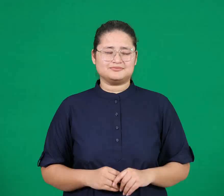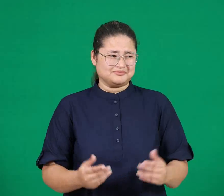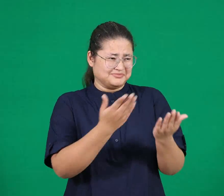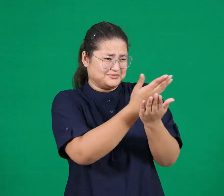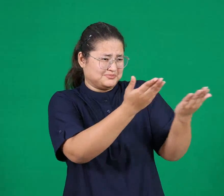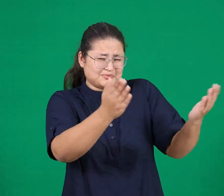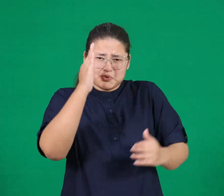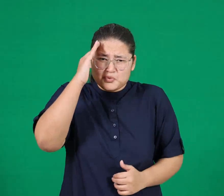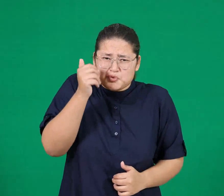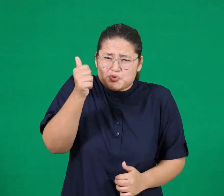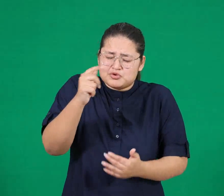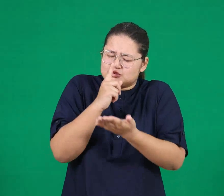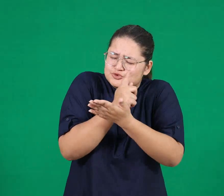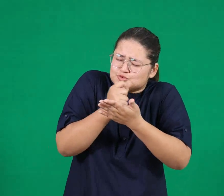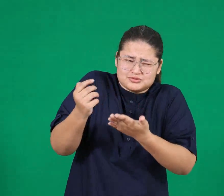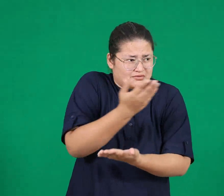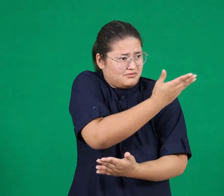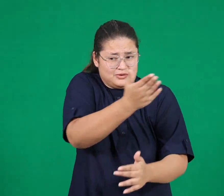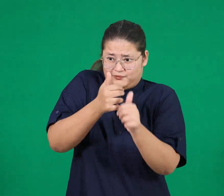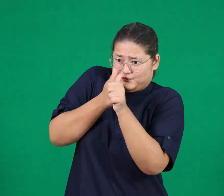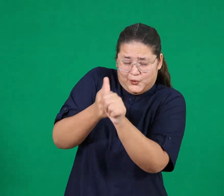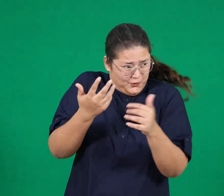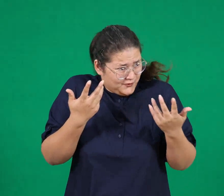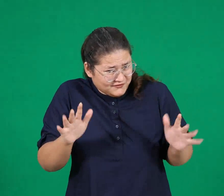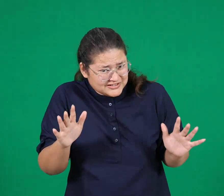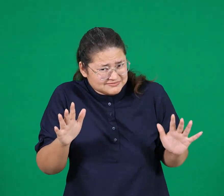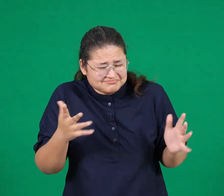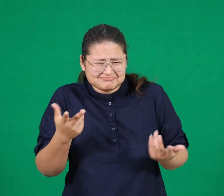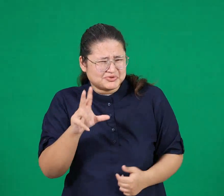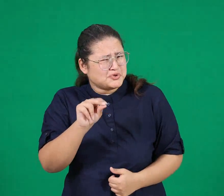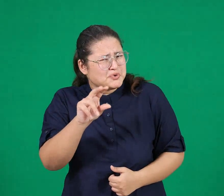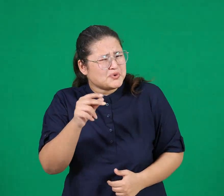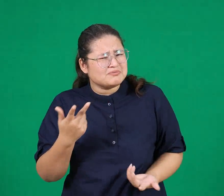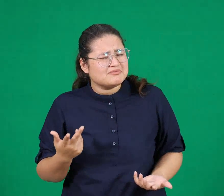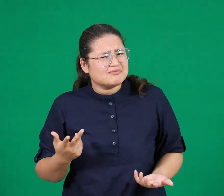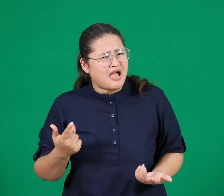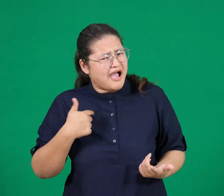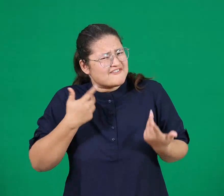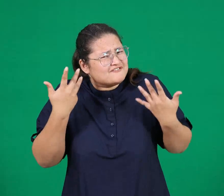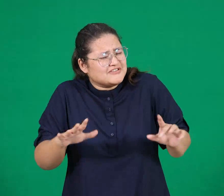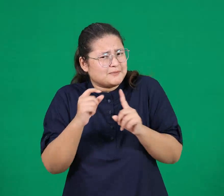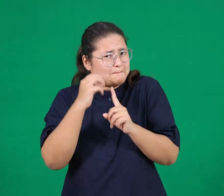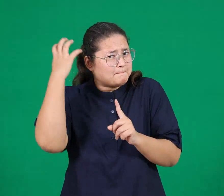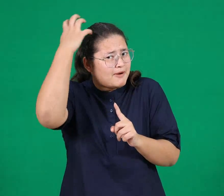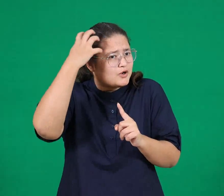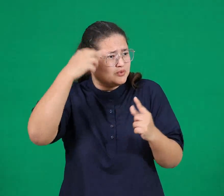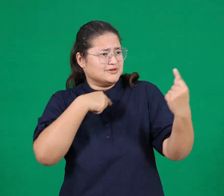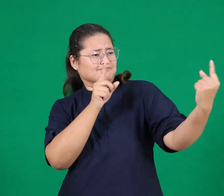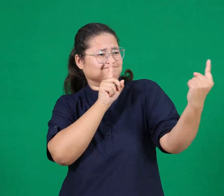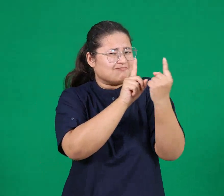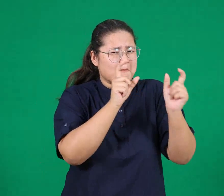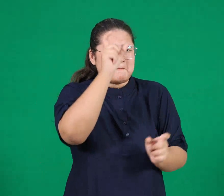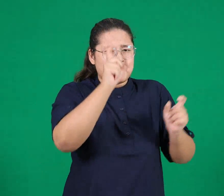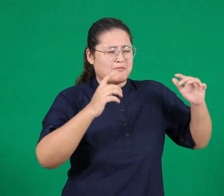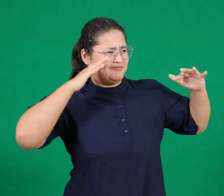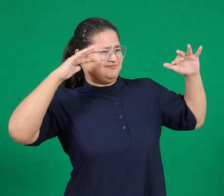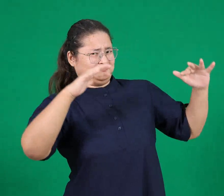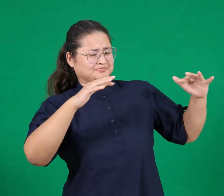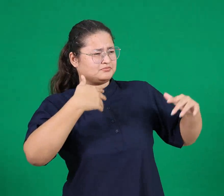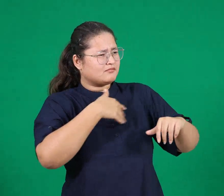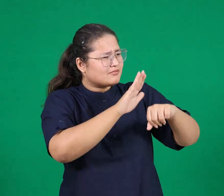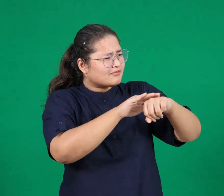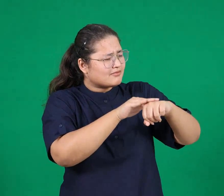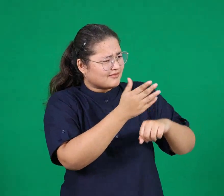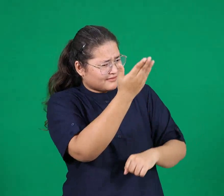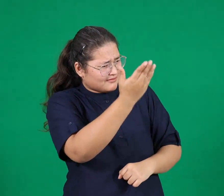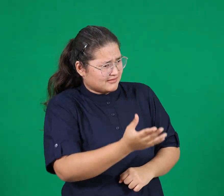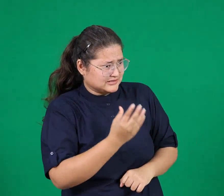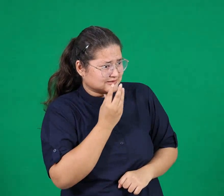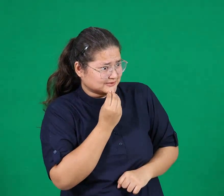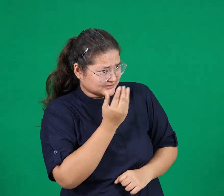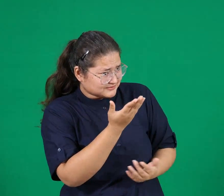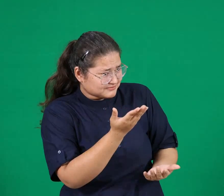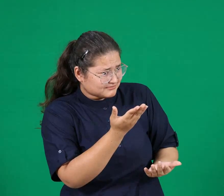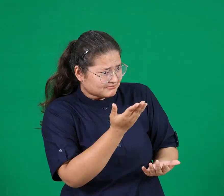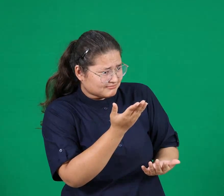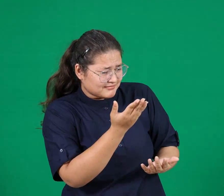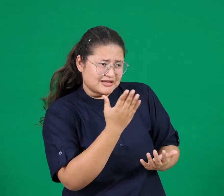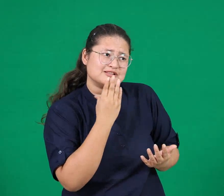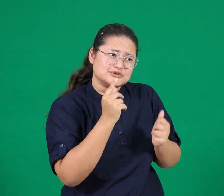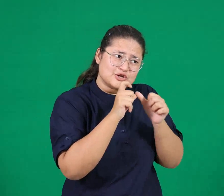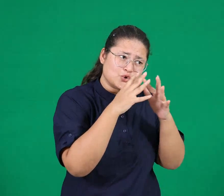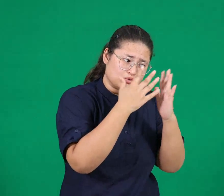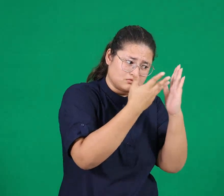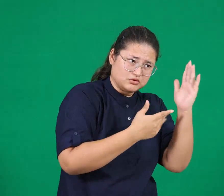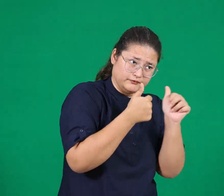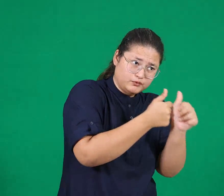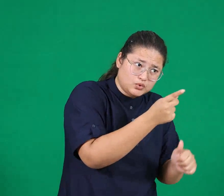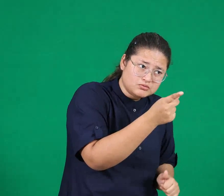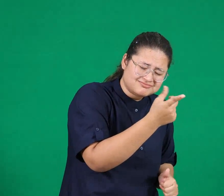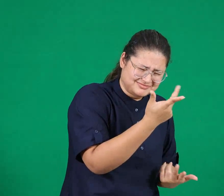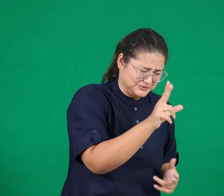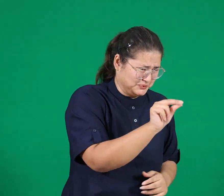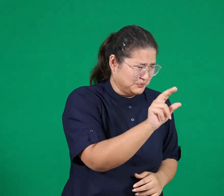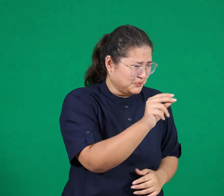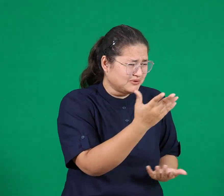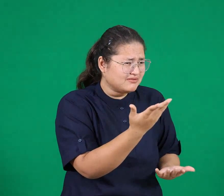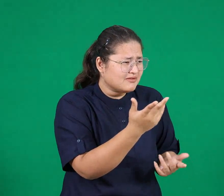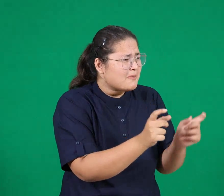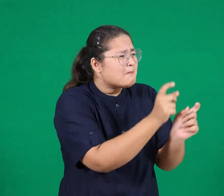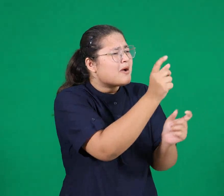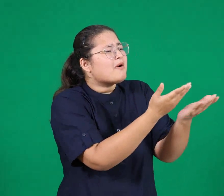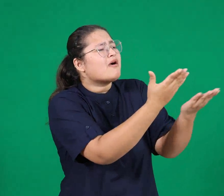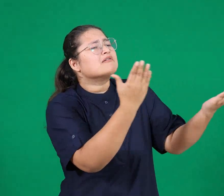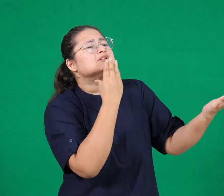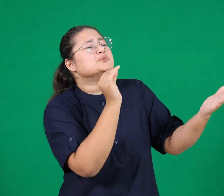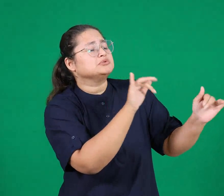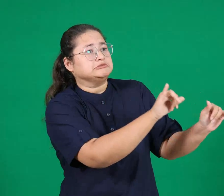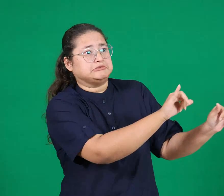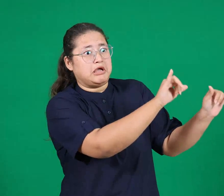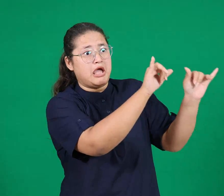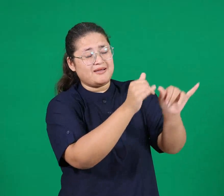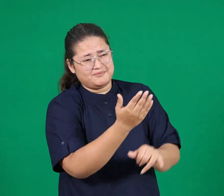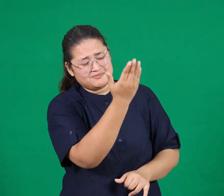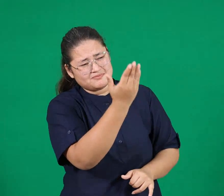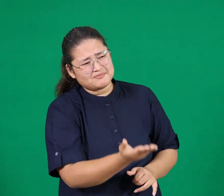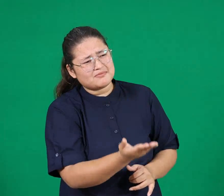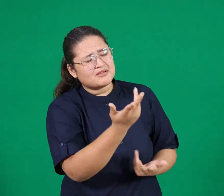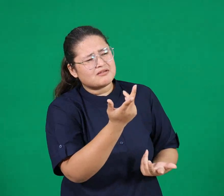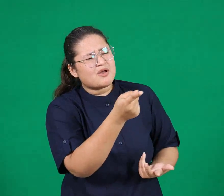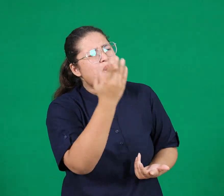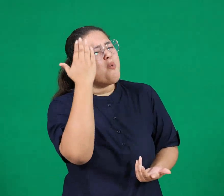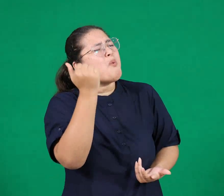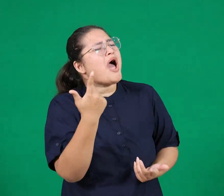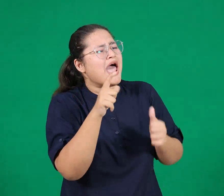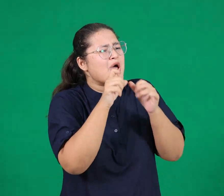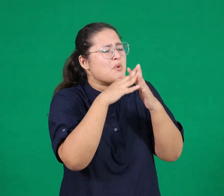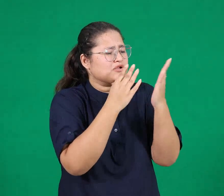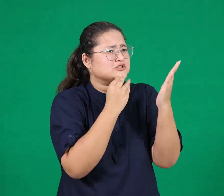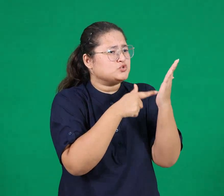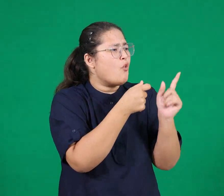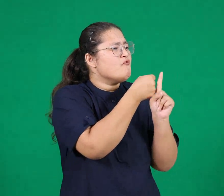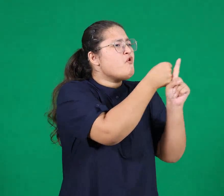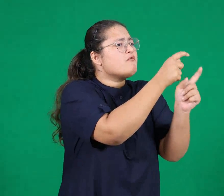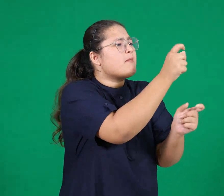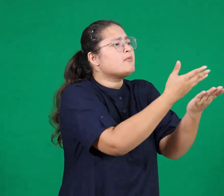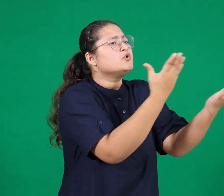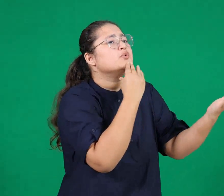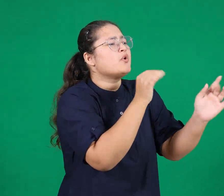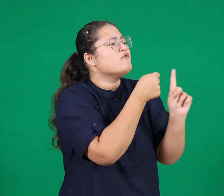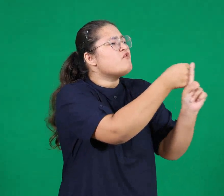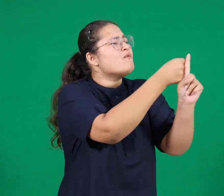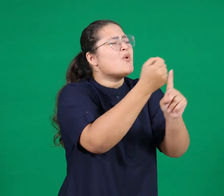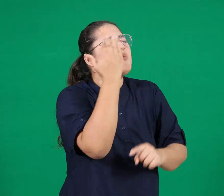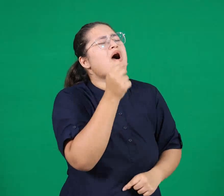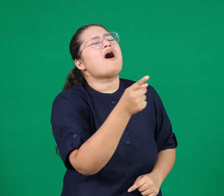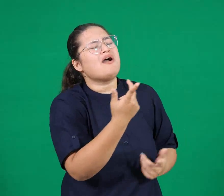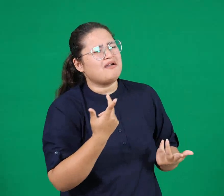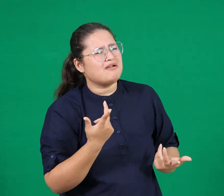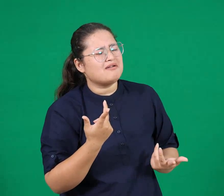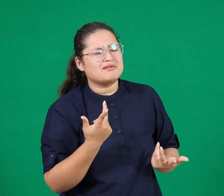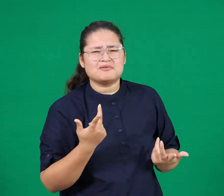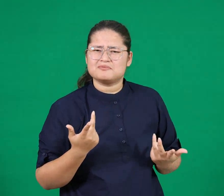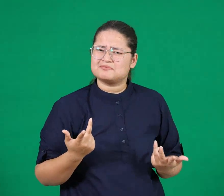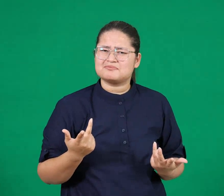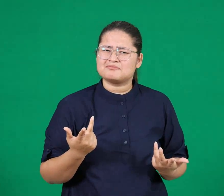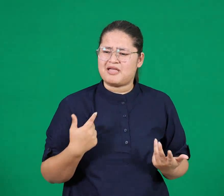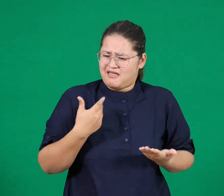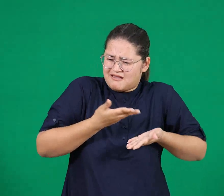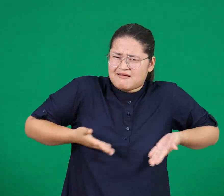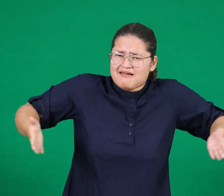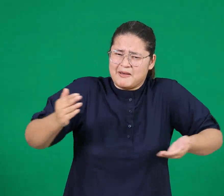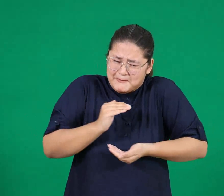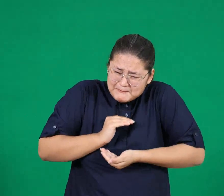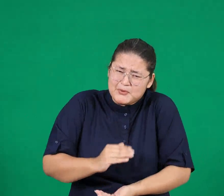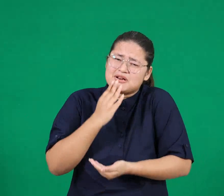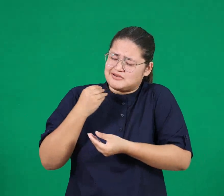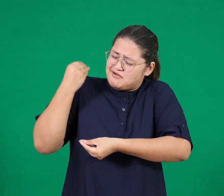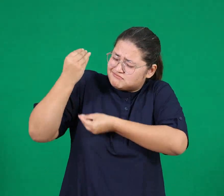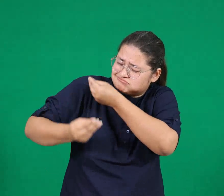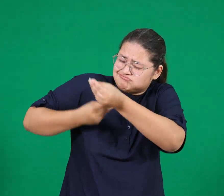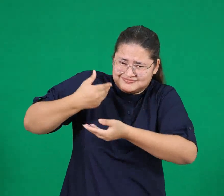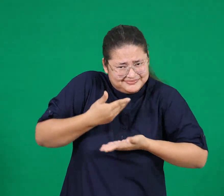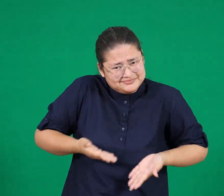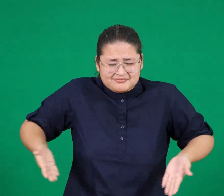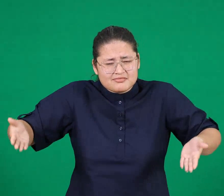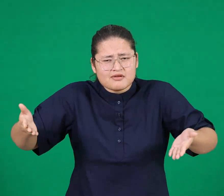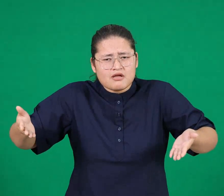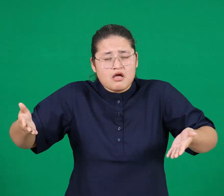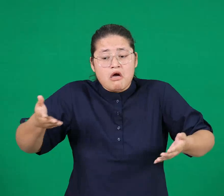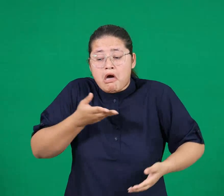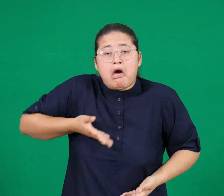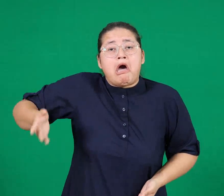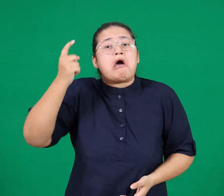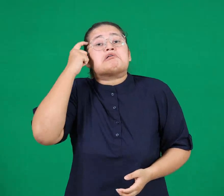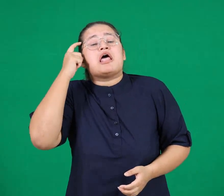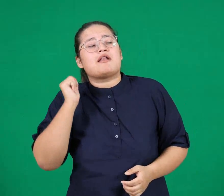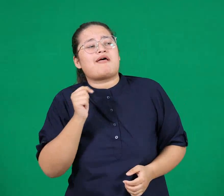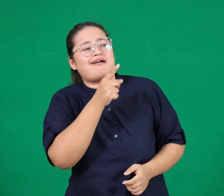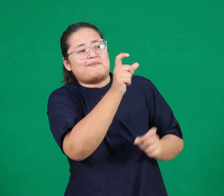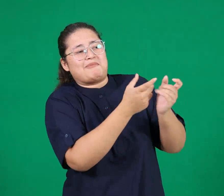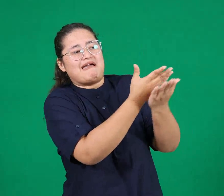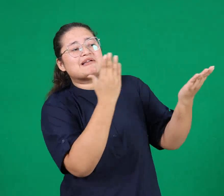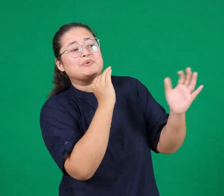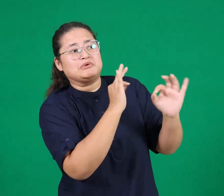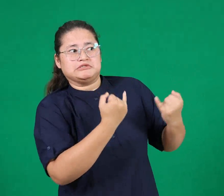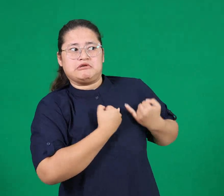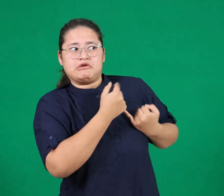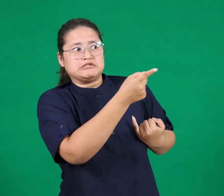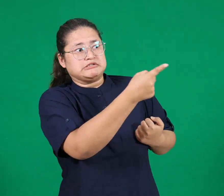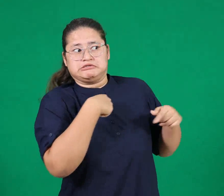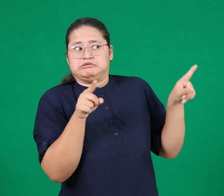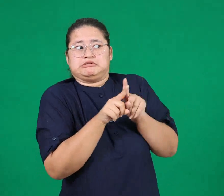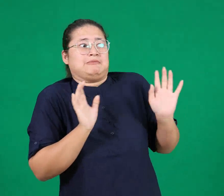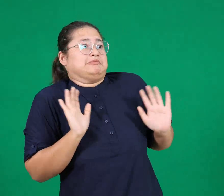When I saw that they were not walking in line with the truth of the gospel, I said to Cephas in front of them all, "If you, who are a Jew, live like a Gentile and not like a Jew, how can you compel the Gentiles to live like Jews?"